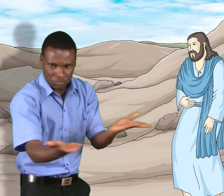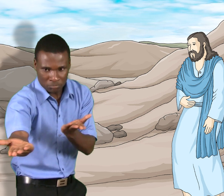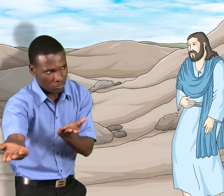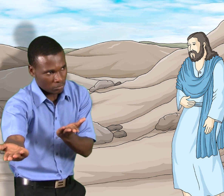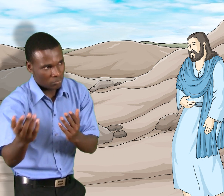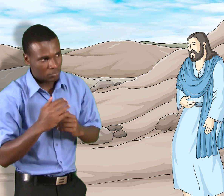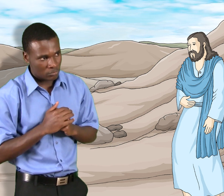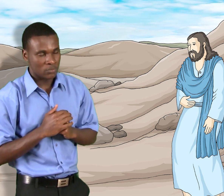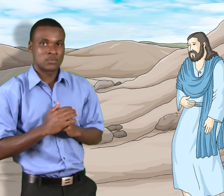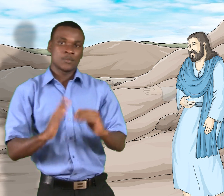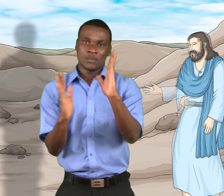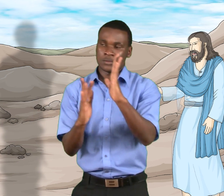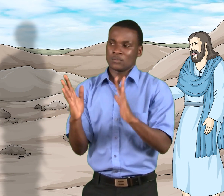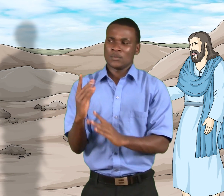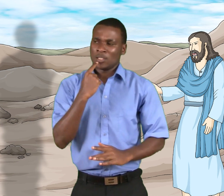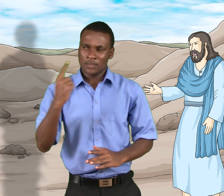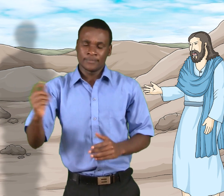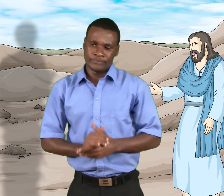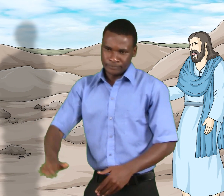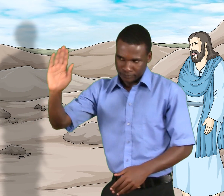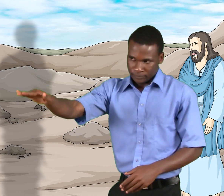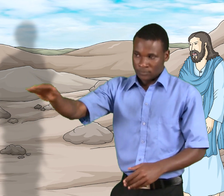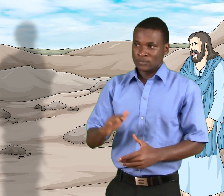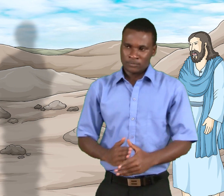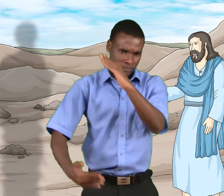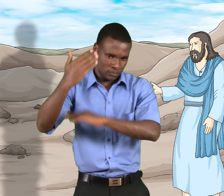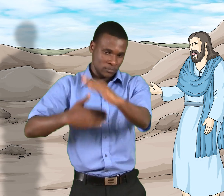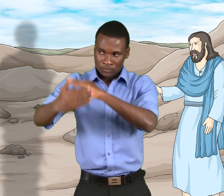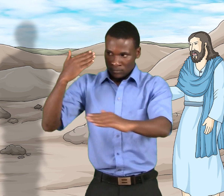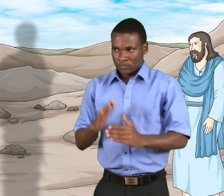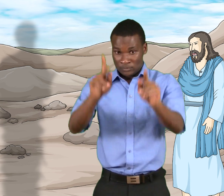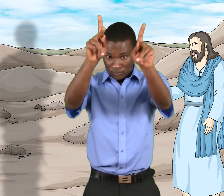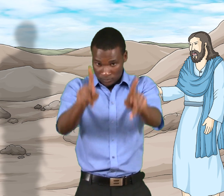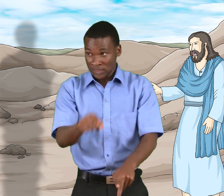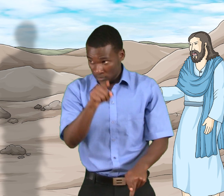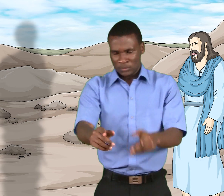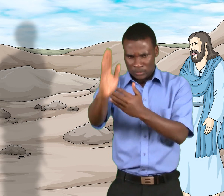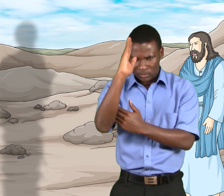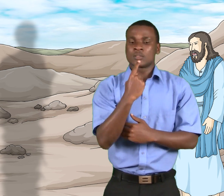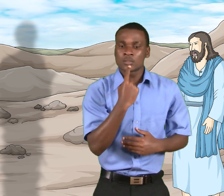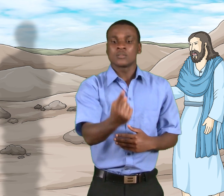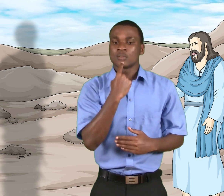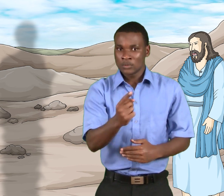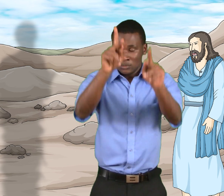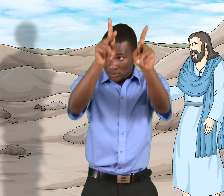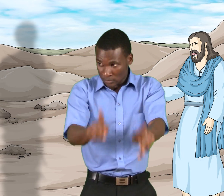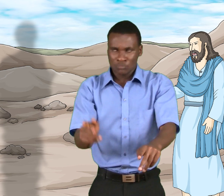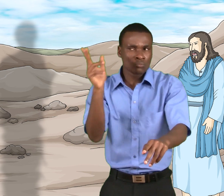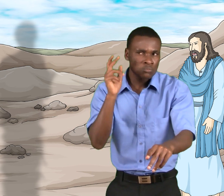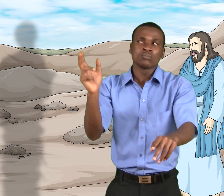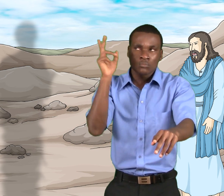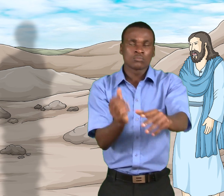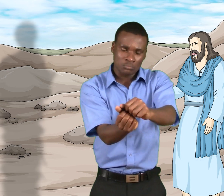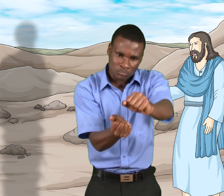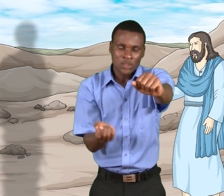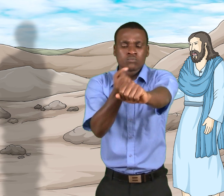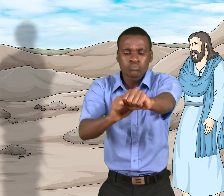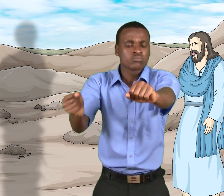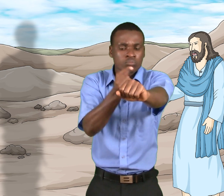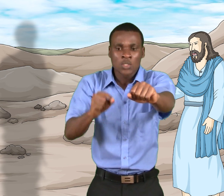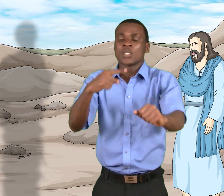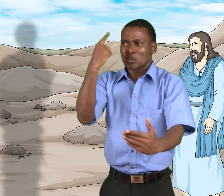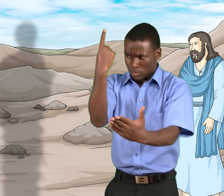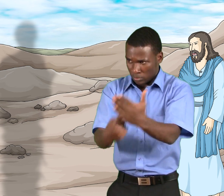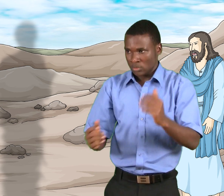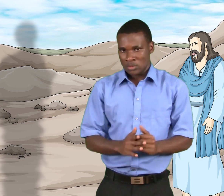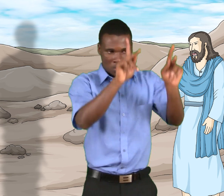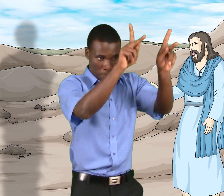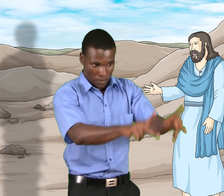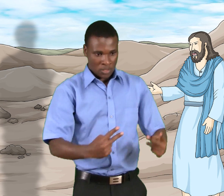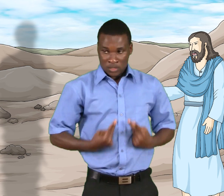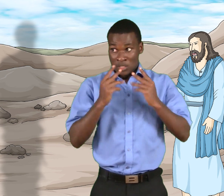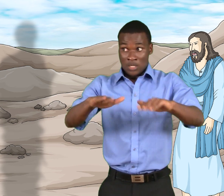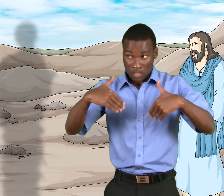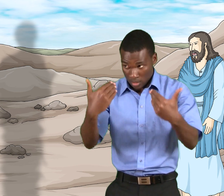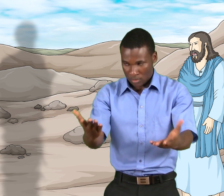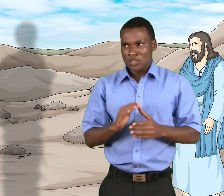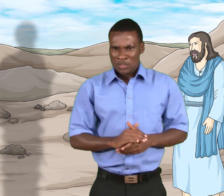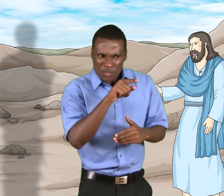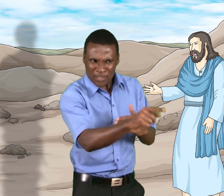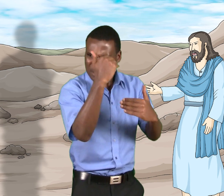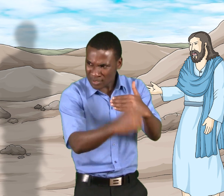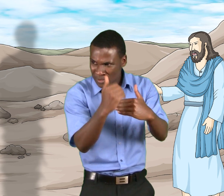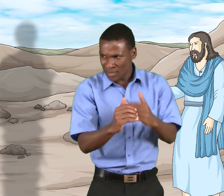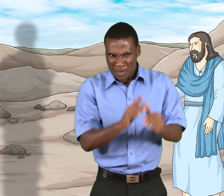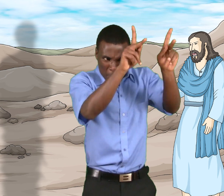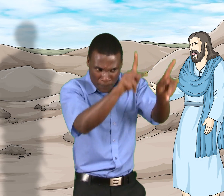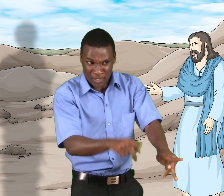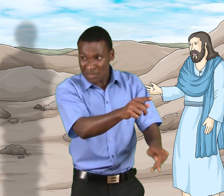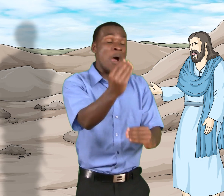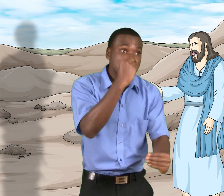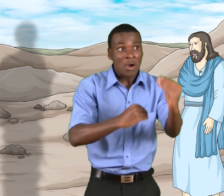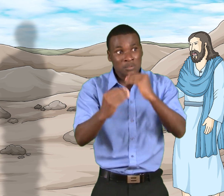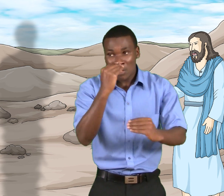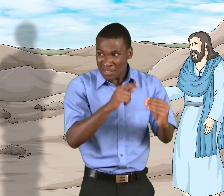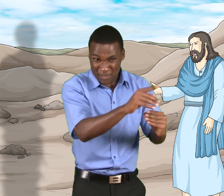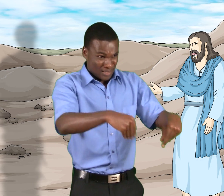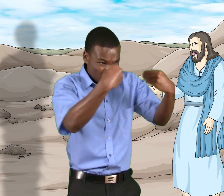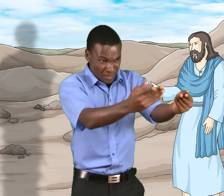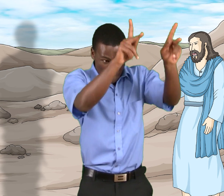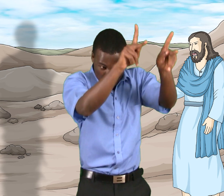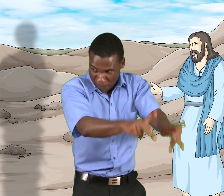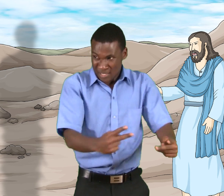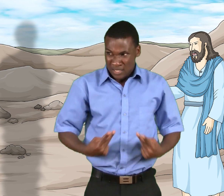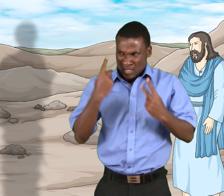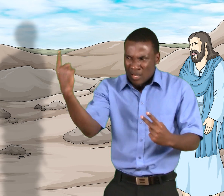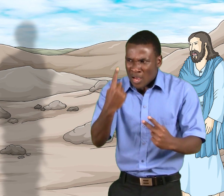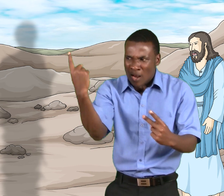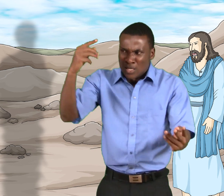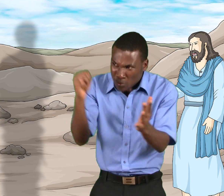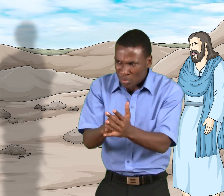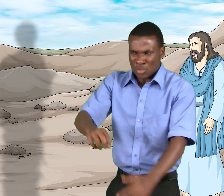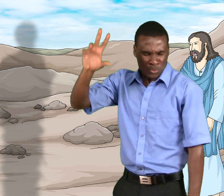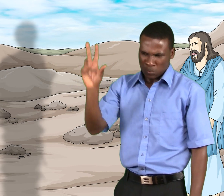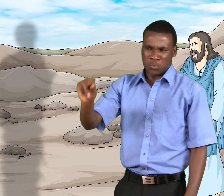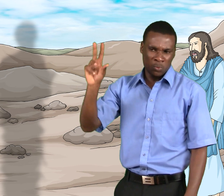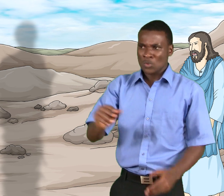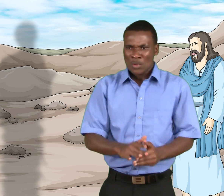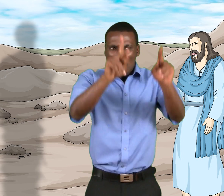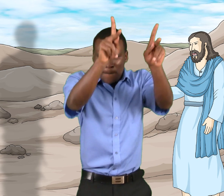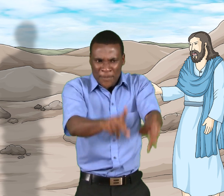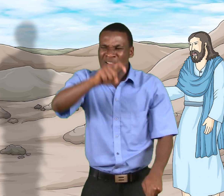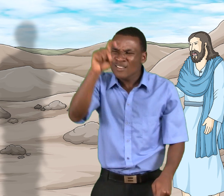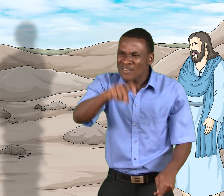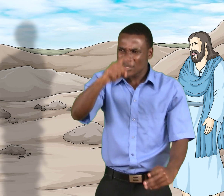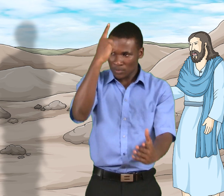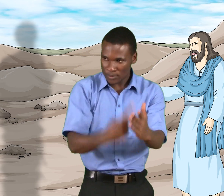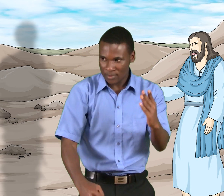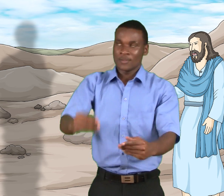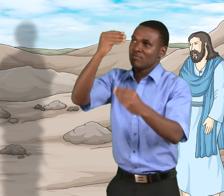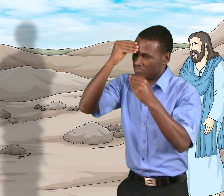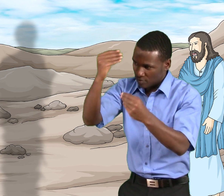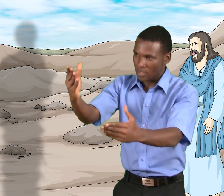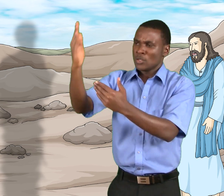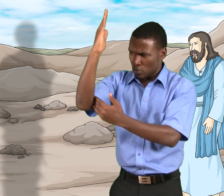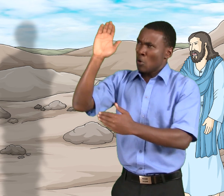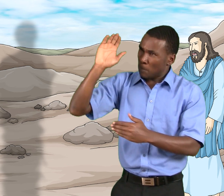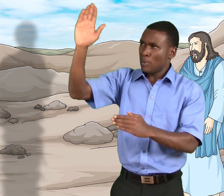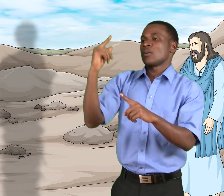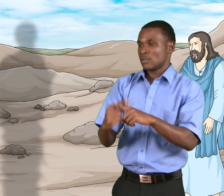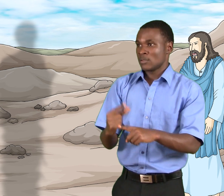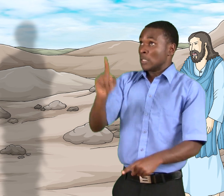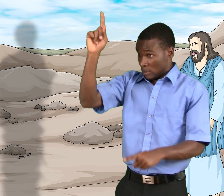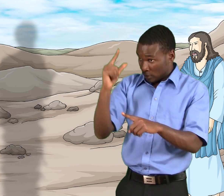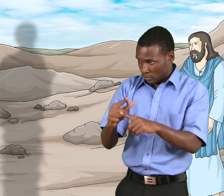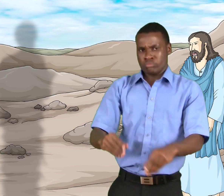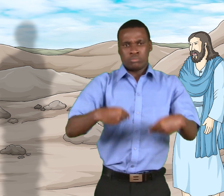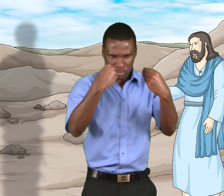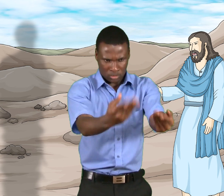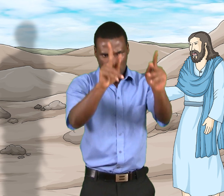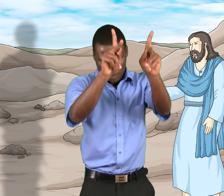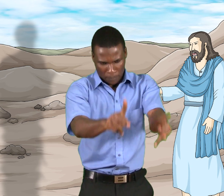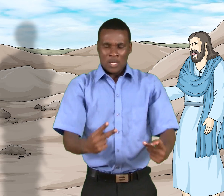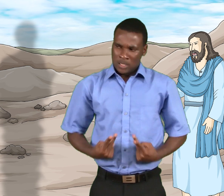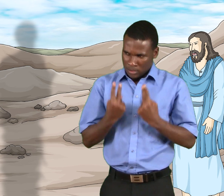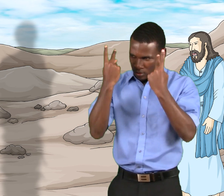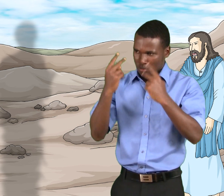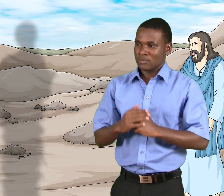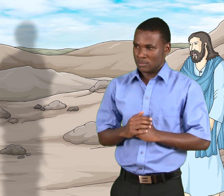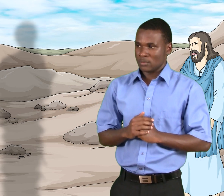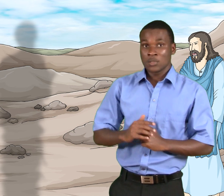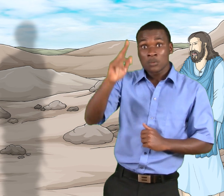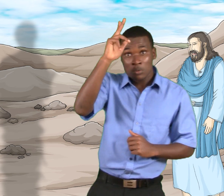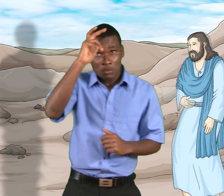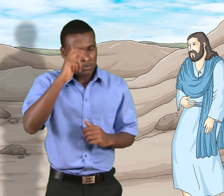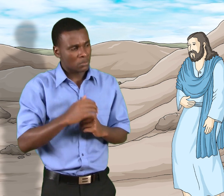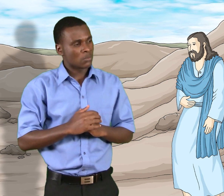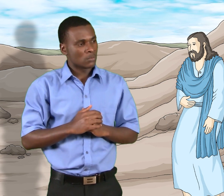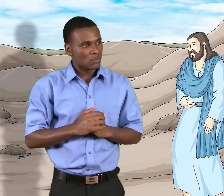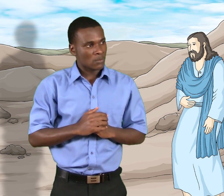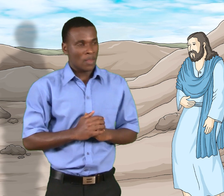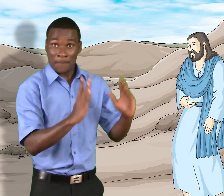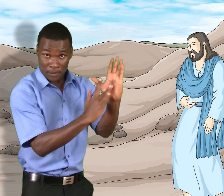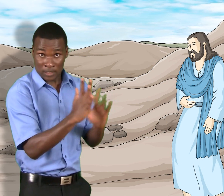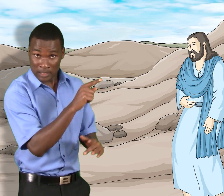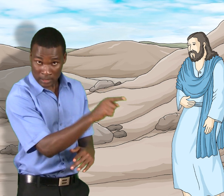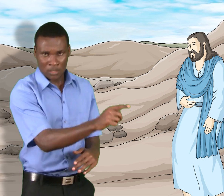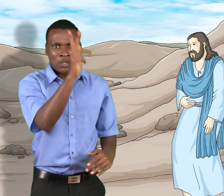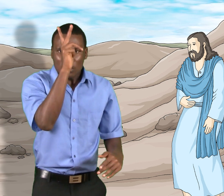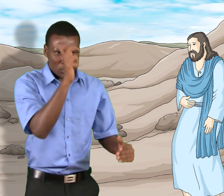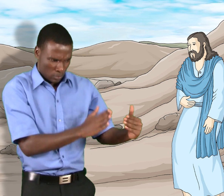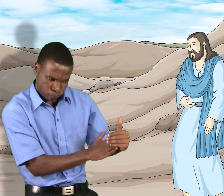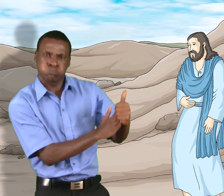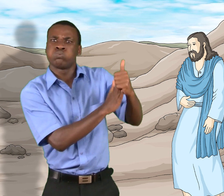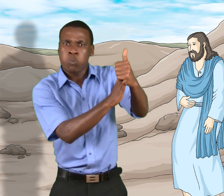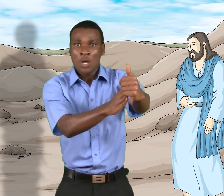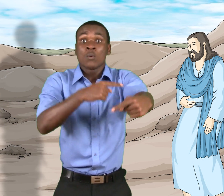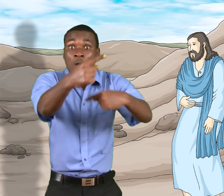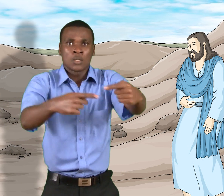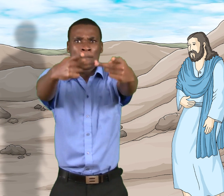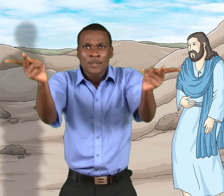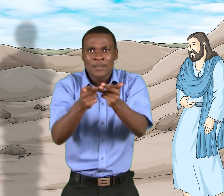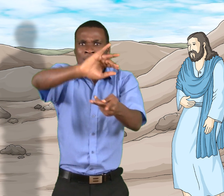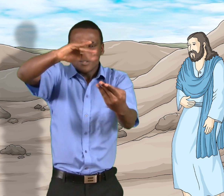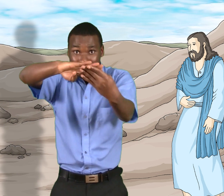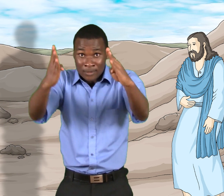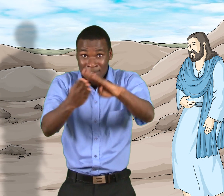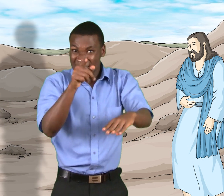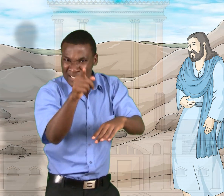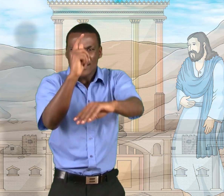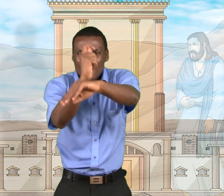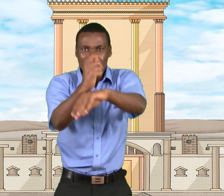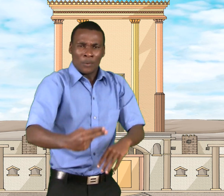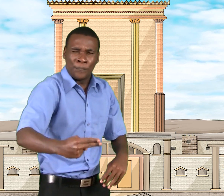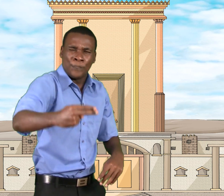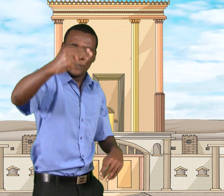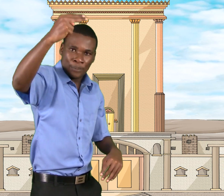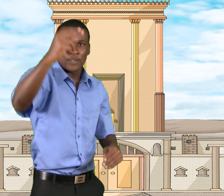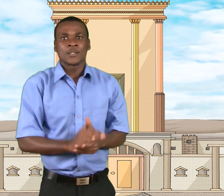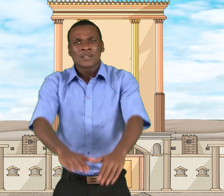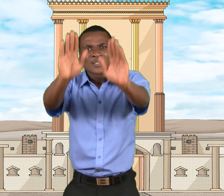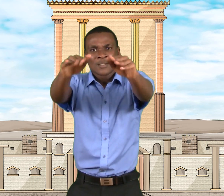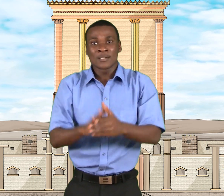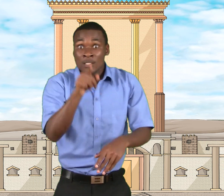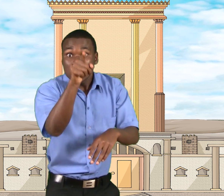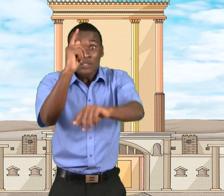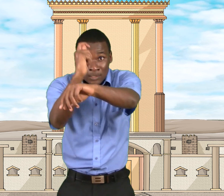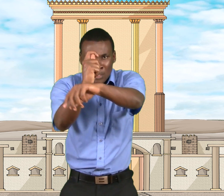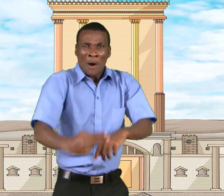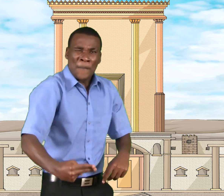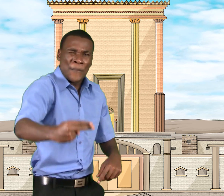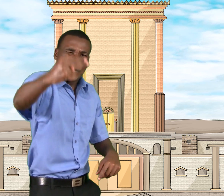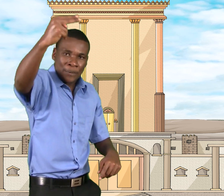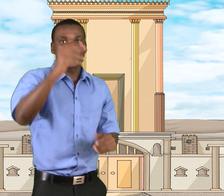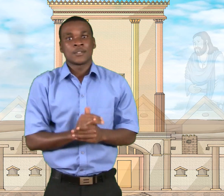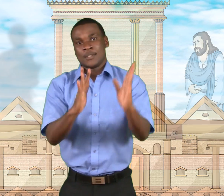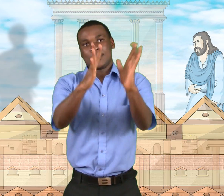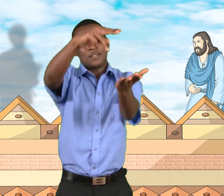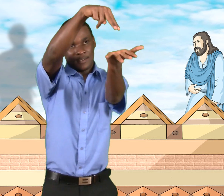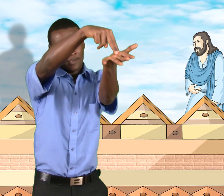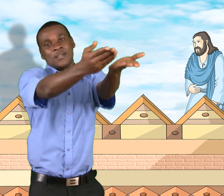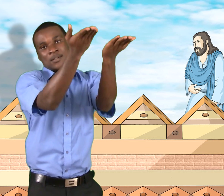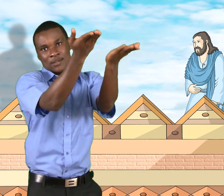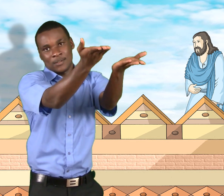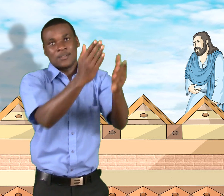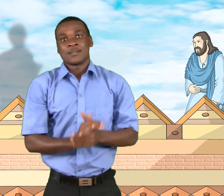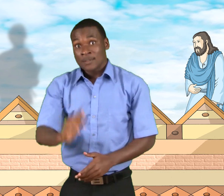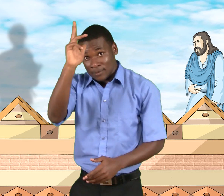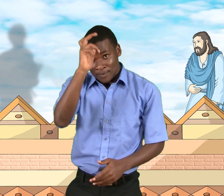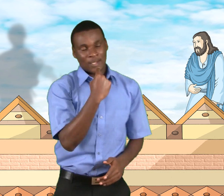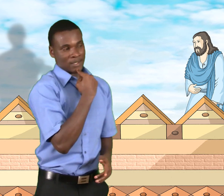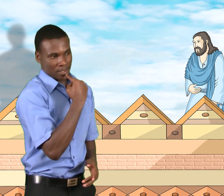But Jesus answered, “It is written: ‘Man shall not live on bread alone, but on every word that comes from the mouth of God.’” Then the devil took Him to the holy city and set Him on the pinnacle of the temple.